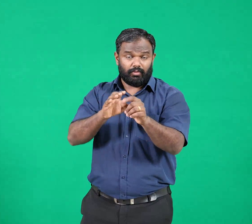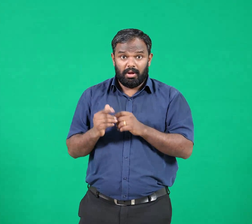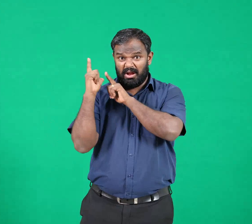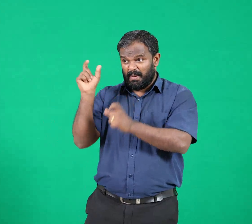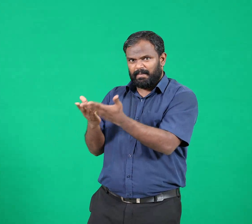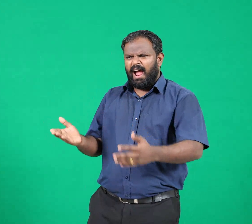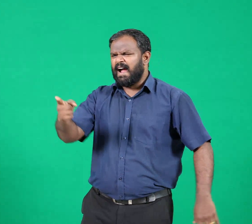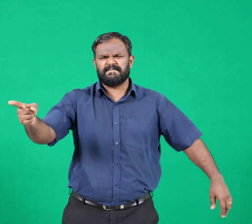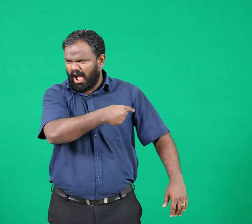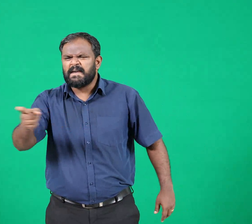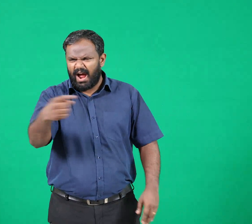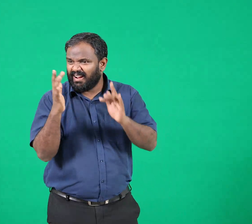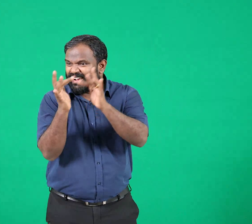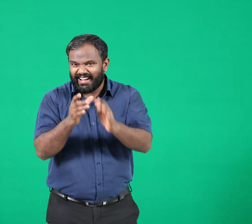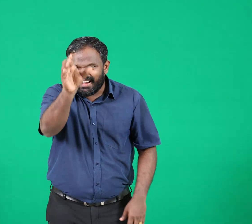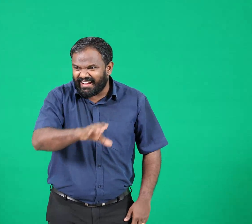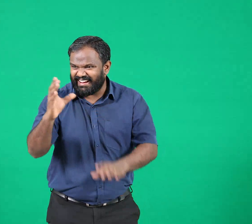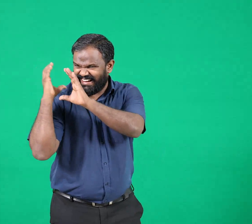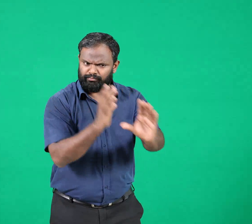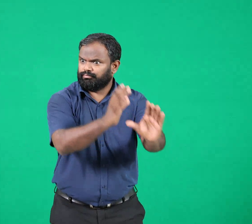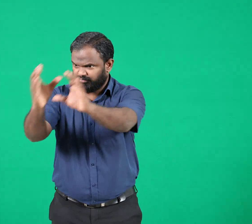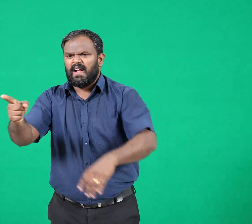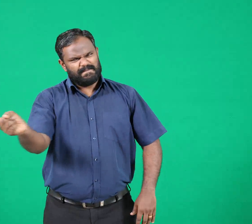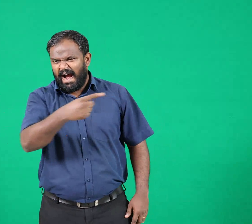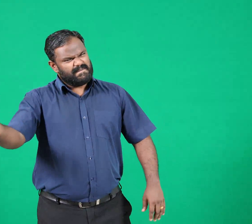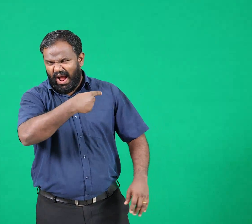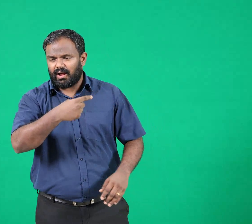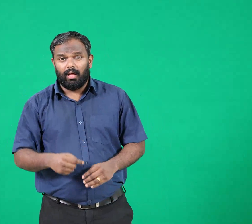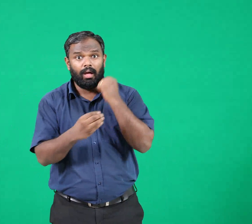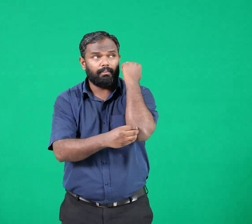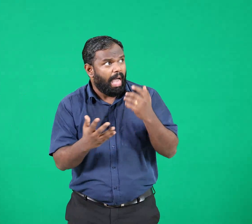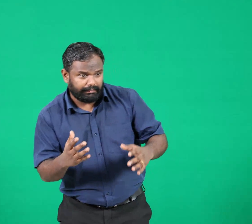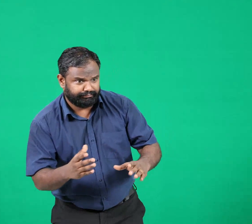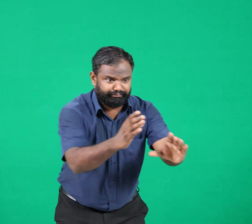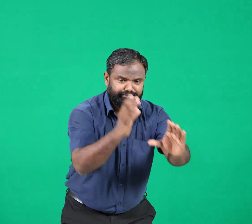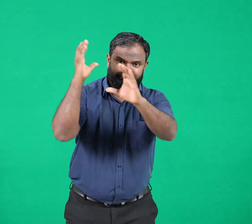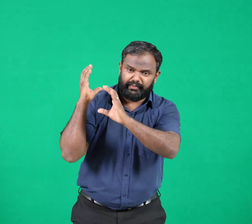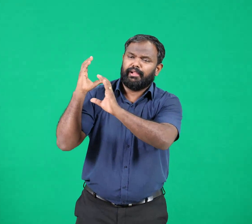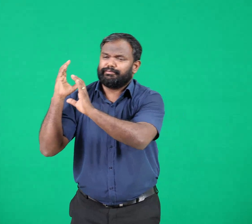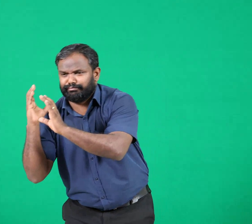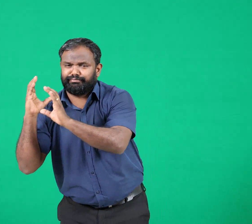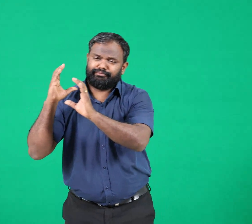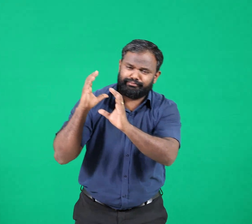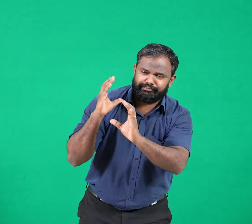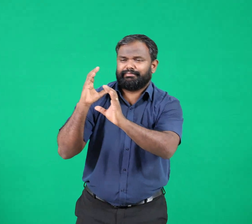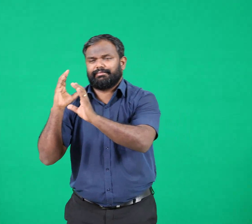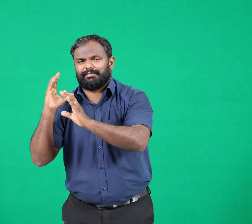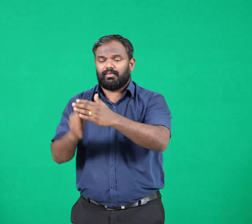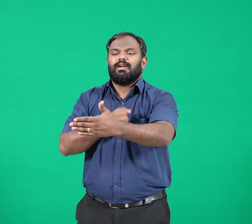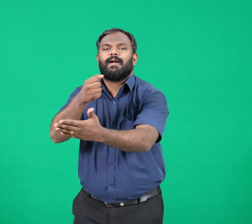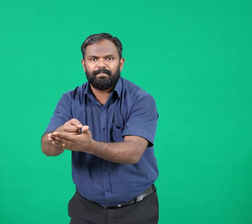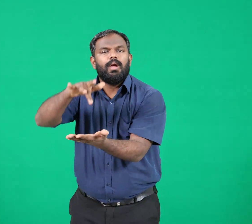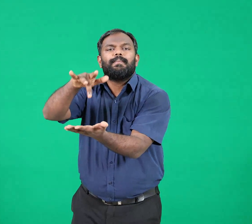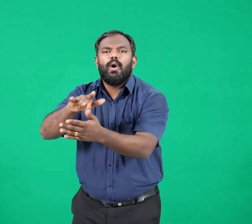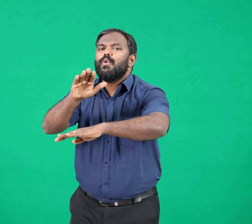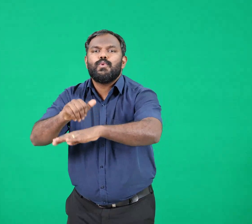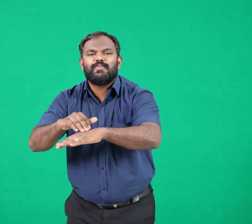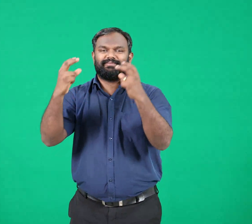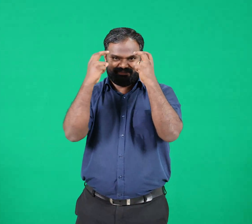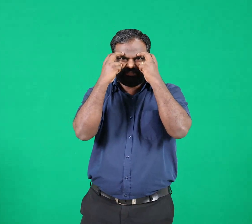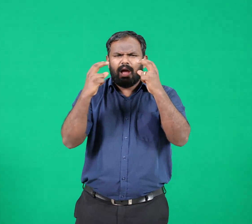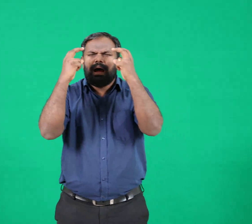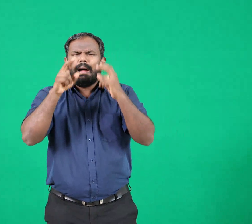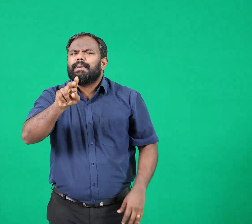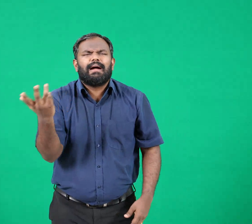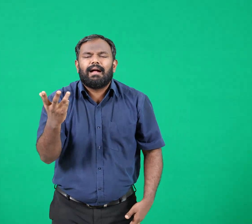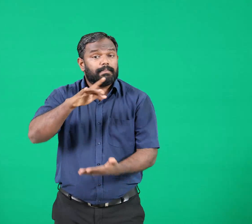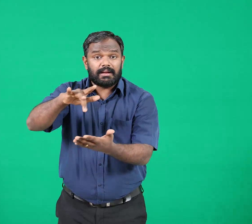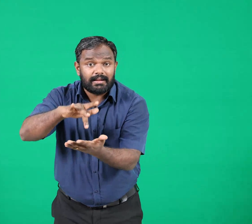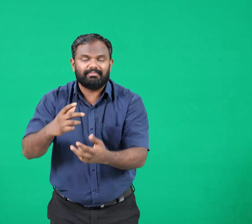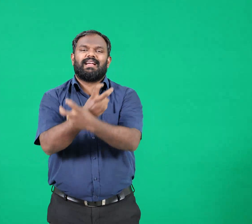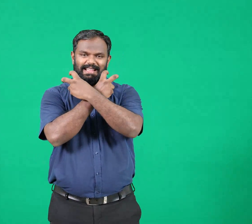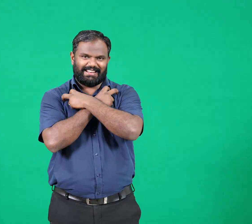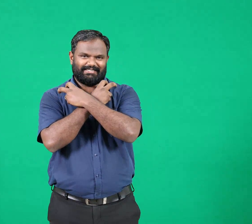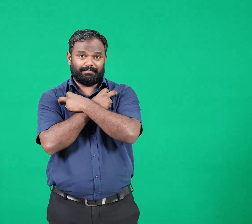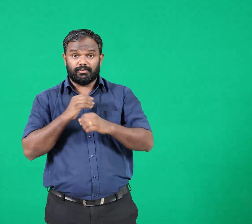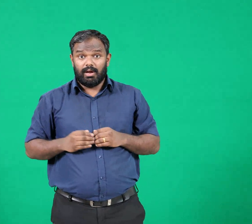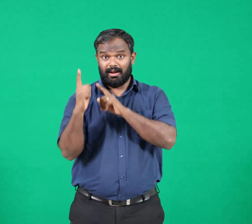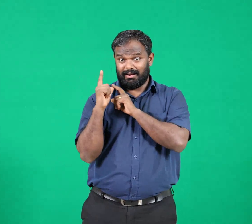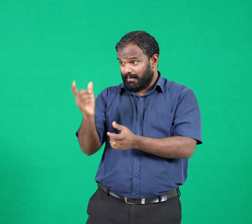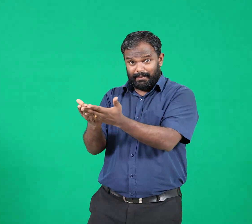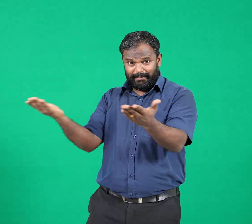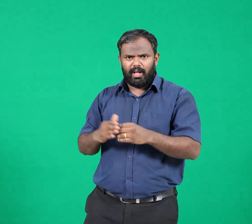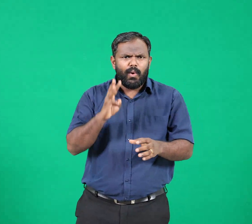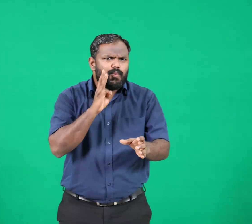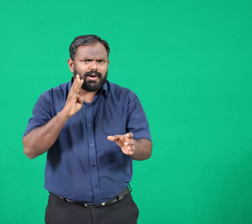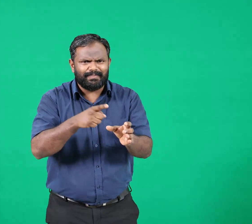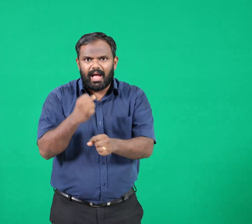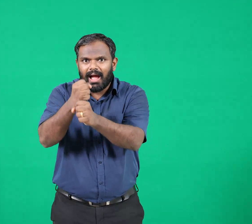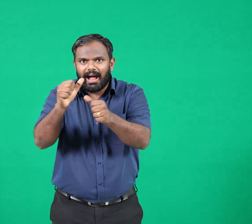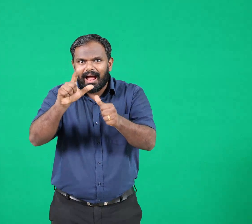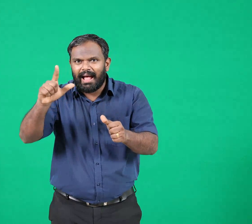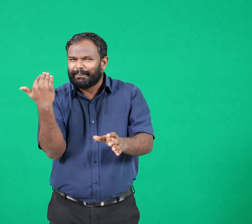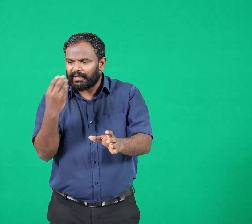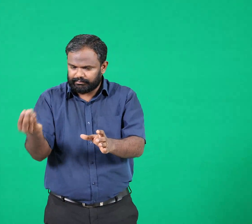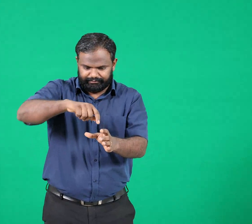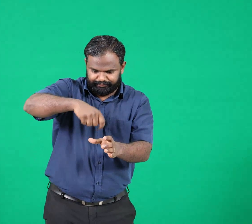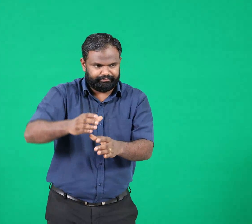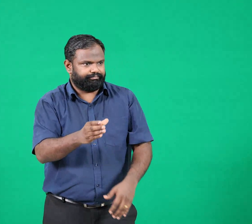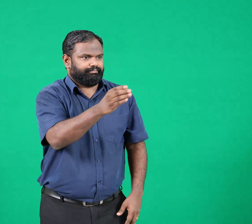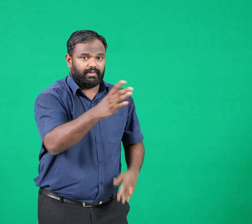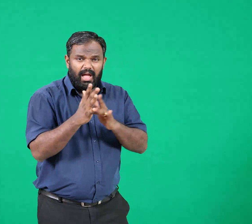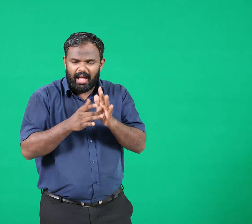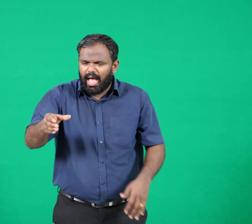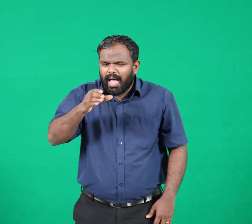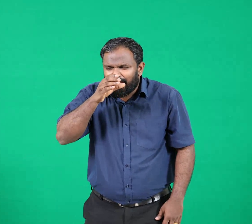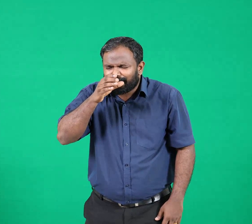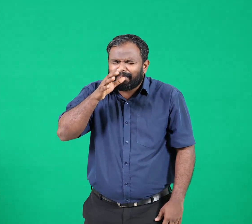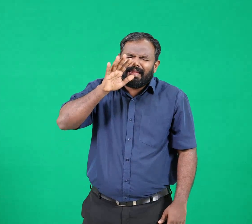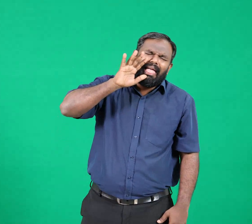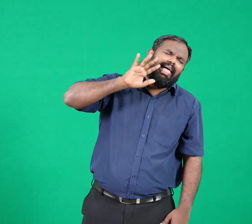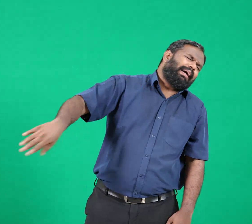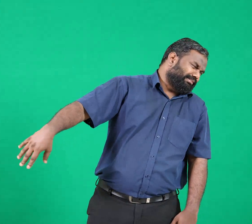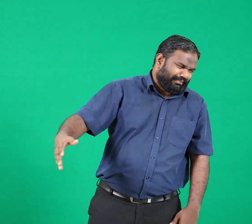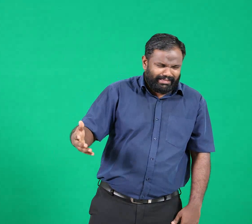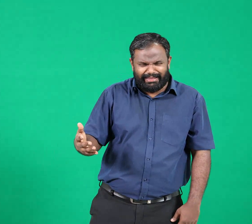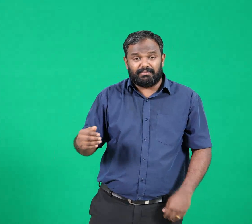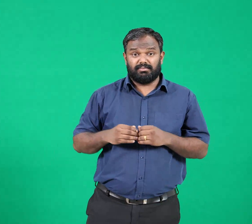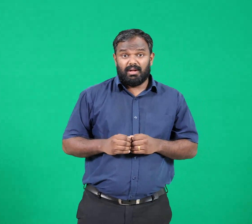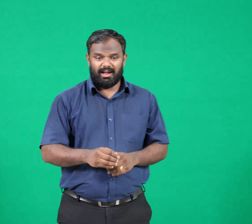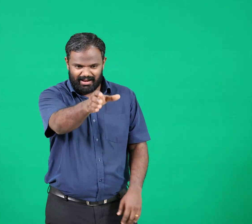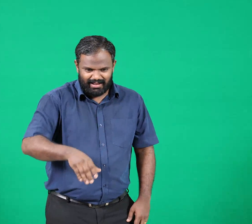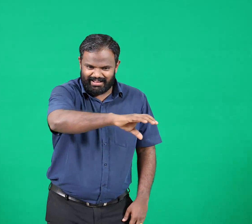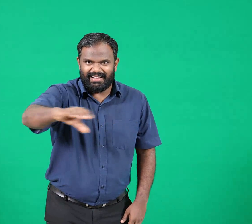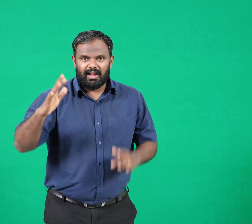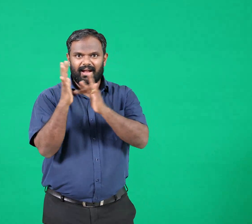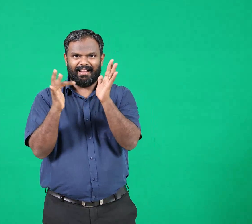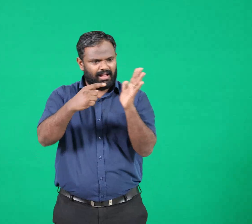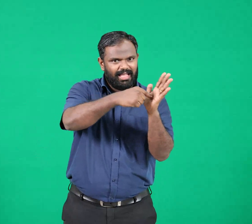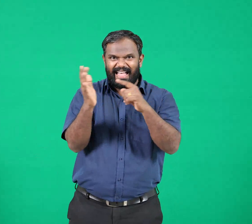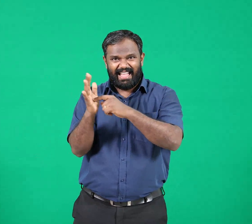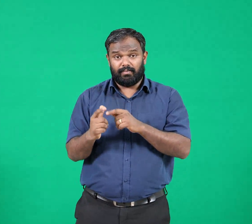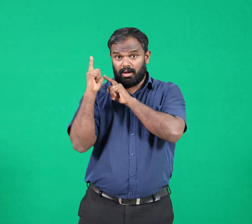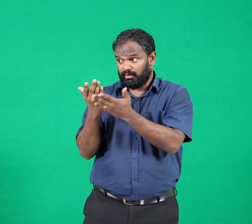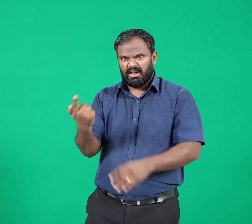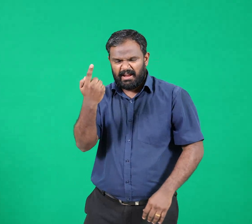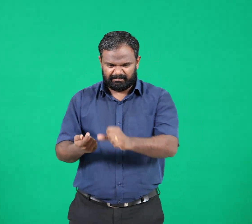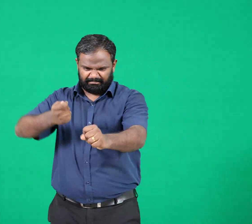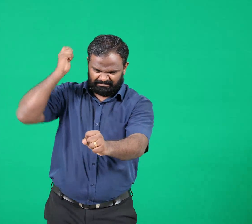And when they came to a place called Golgotha, which means The Place of the Skull, they offered Him wine to drink, mixed with gall;